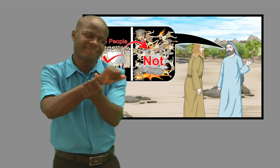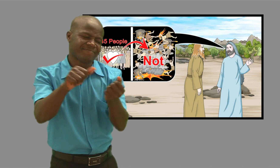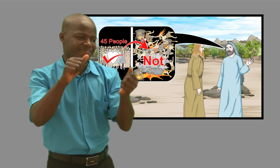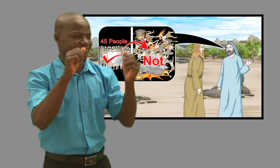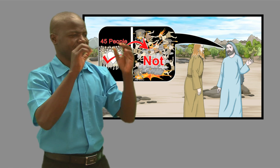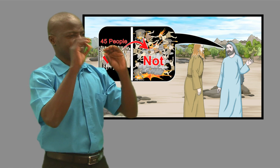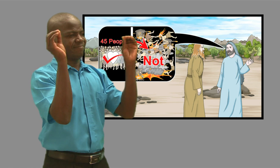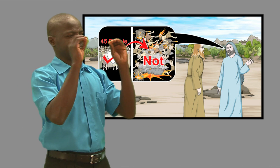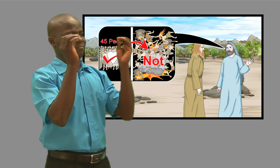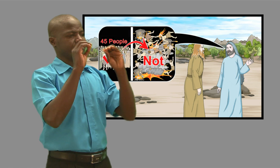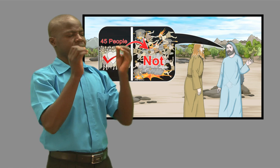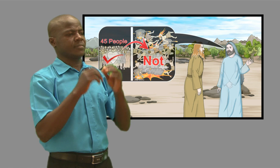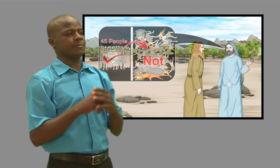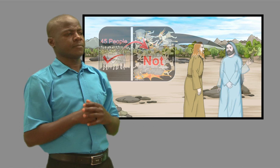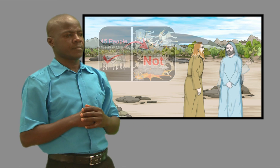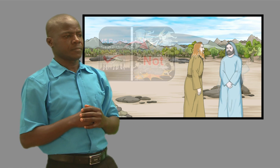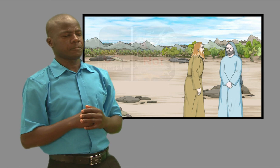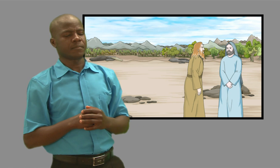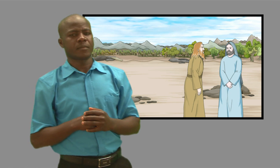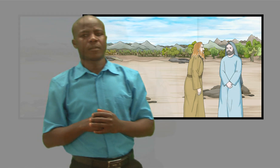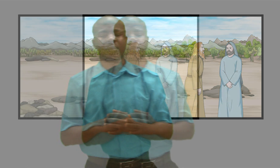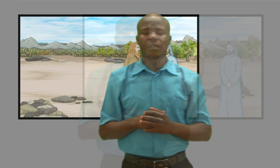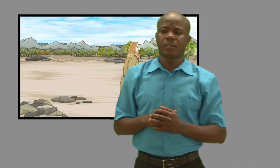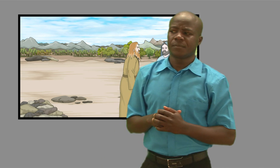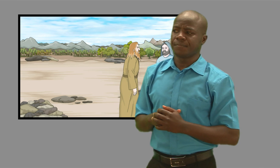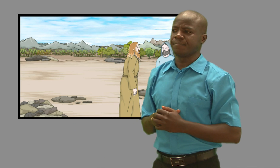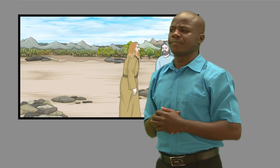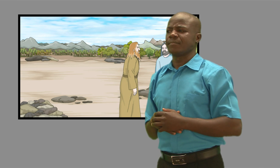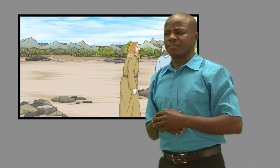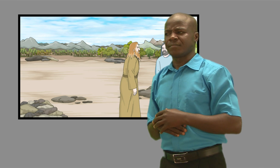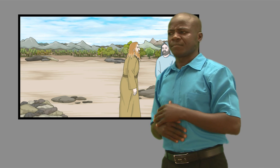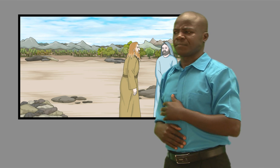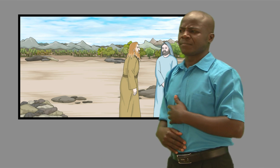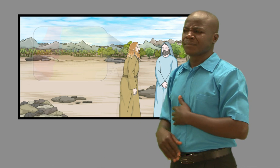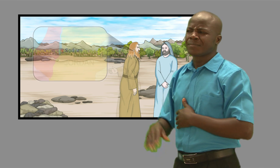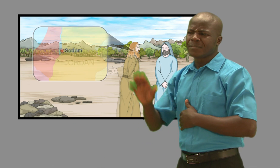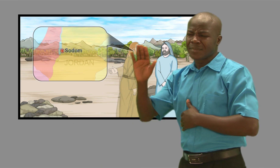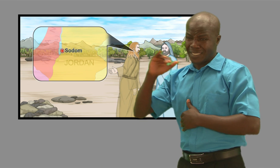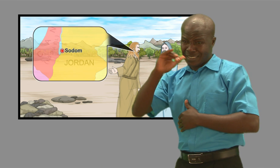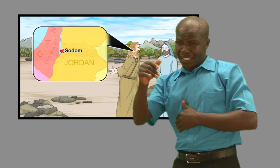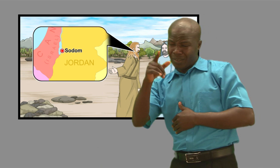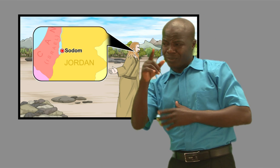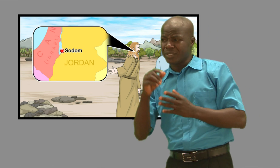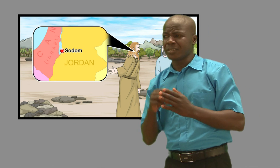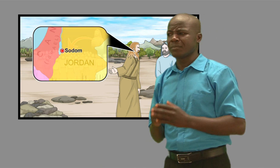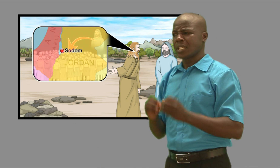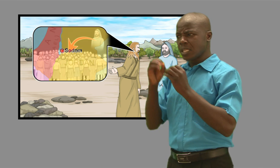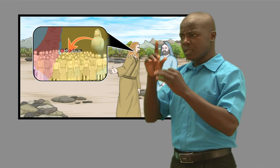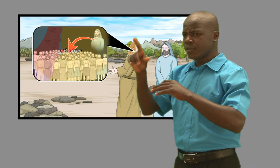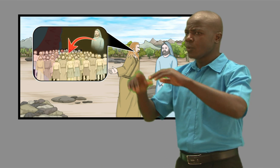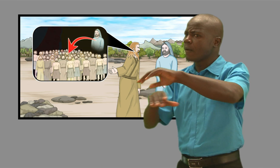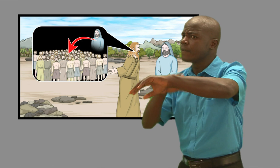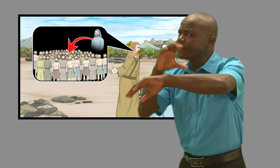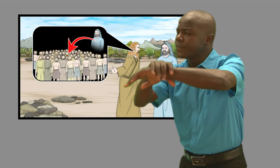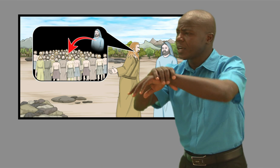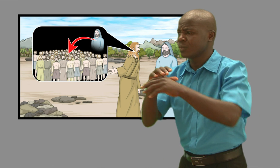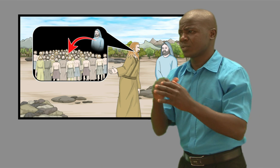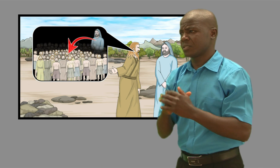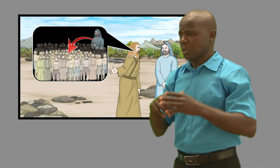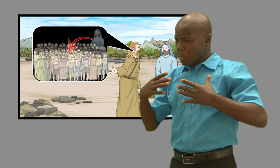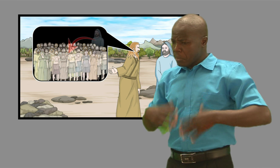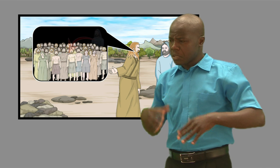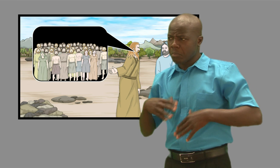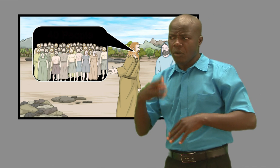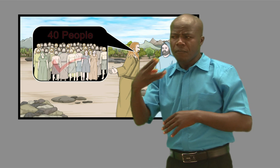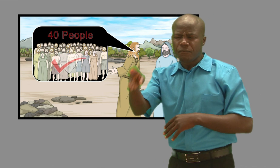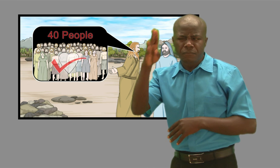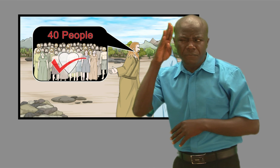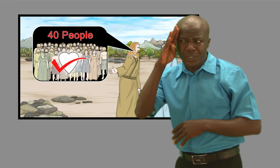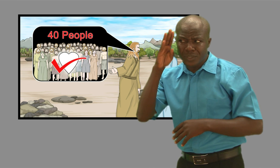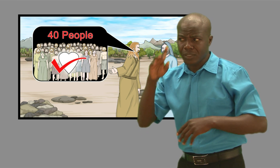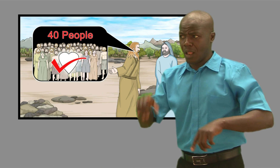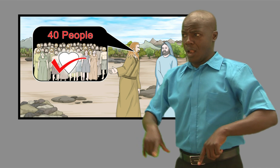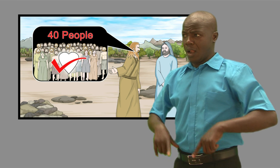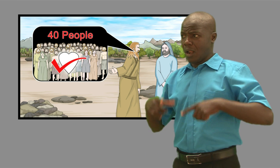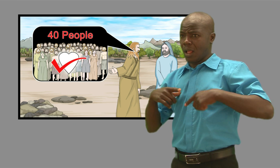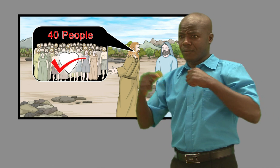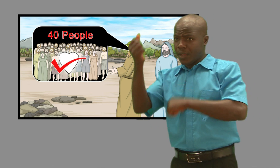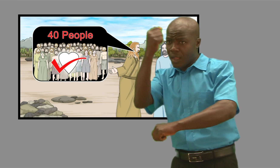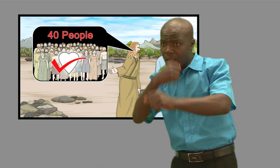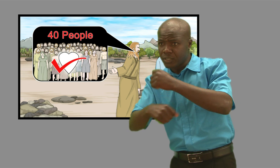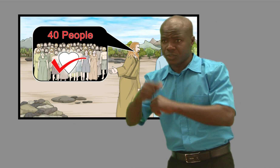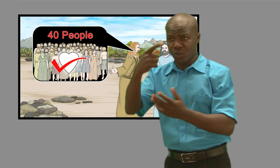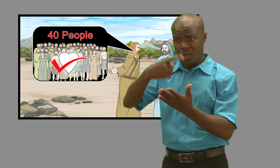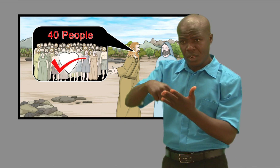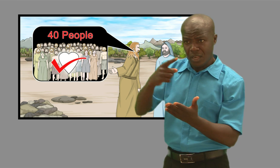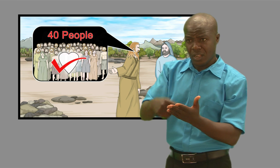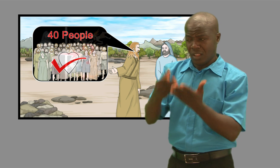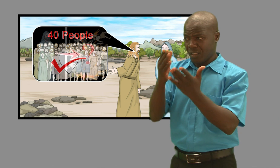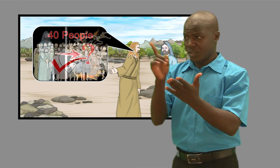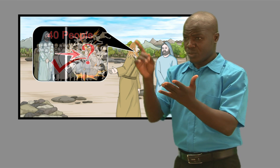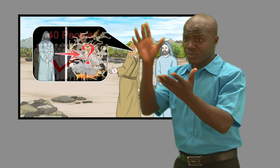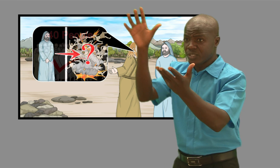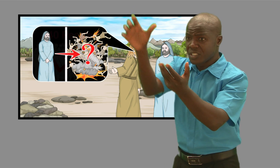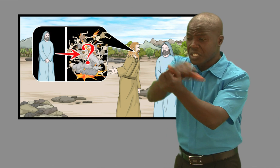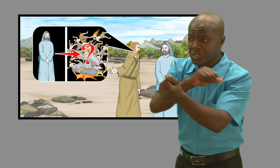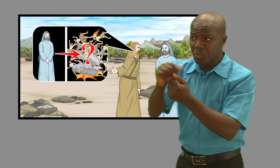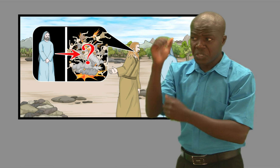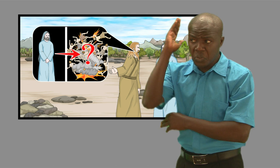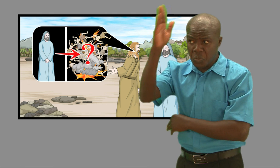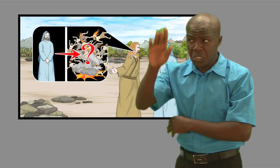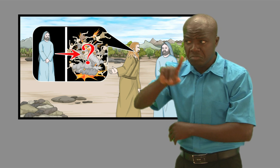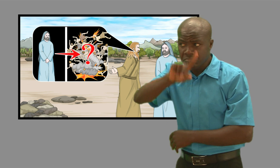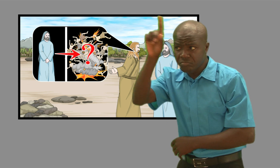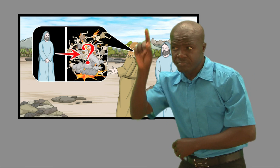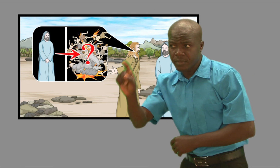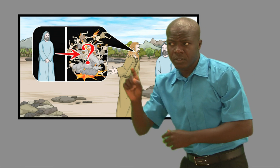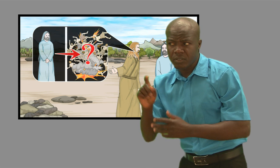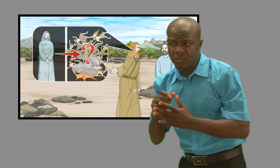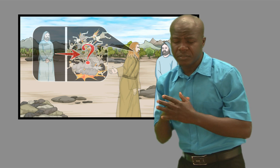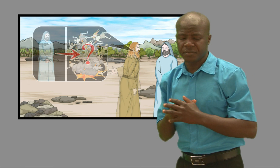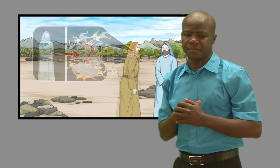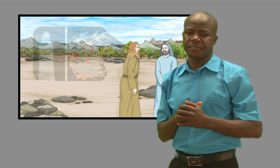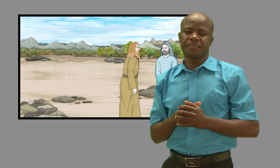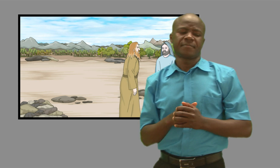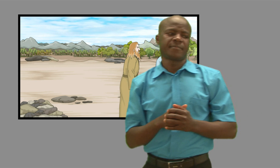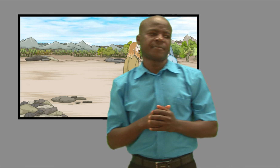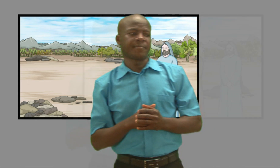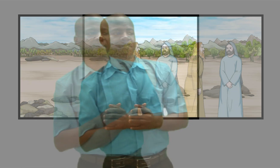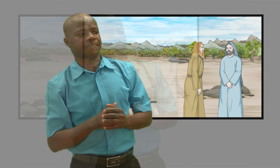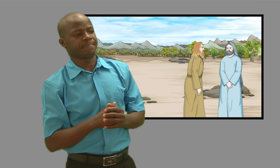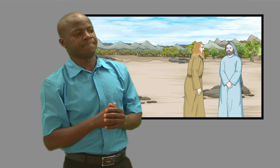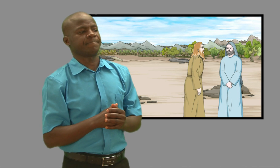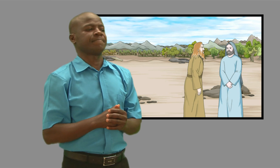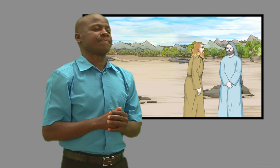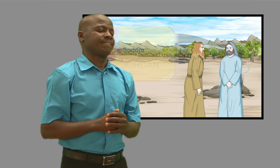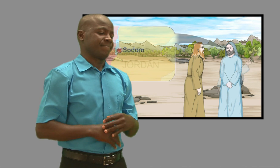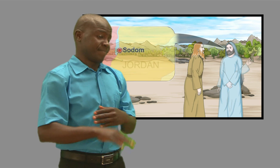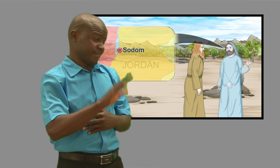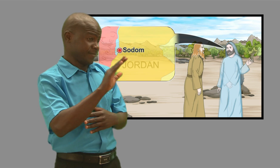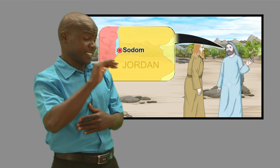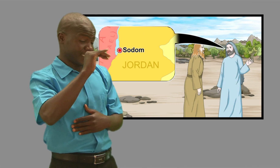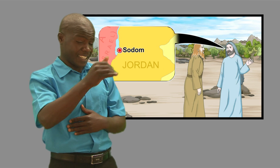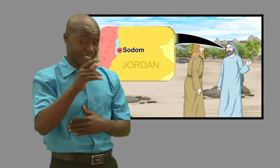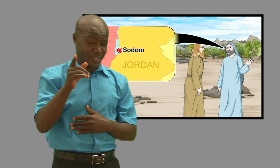Once again Abraham spoke to the LORD, “Suppose forty are found there?”